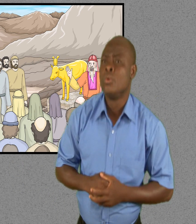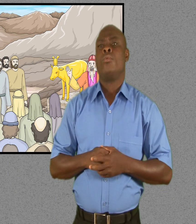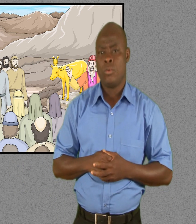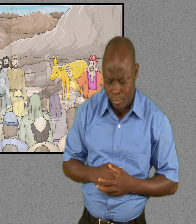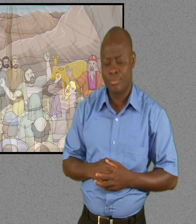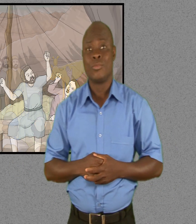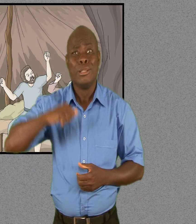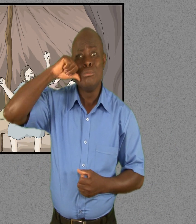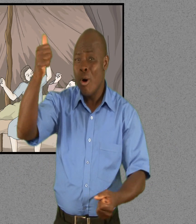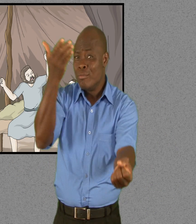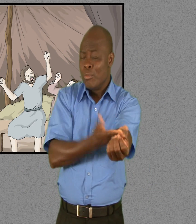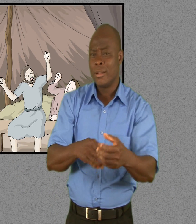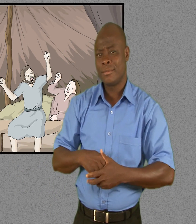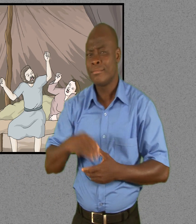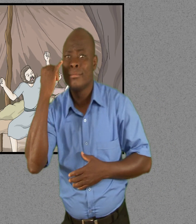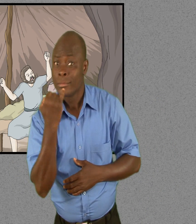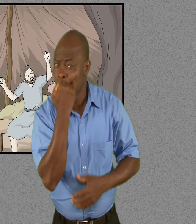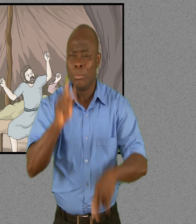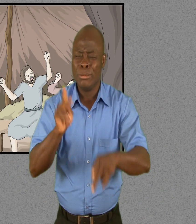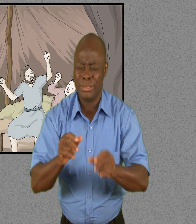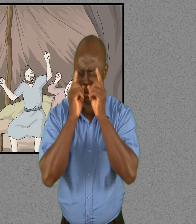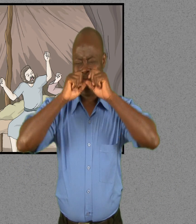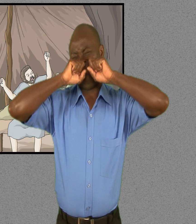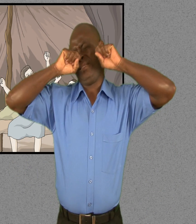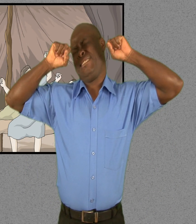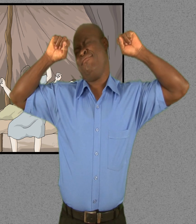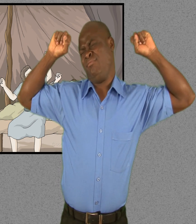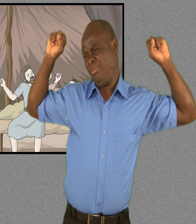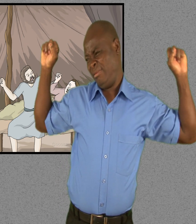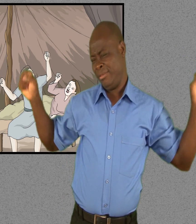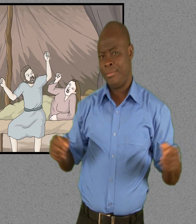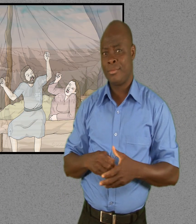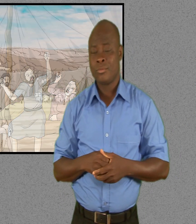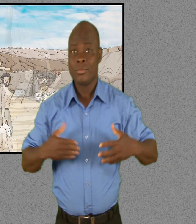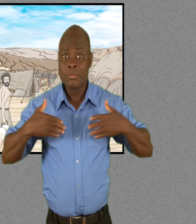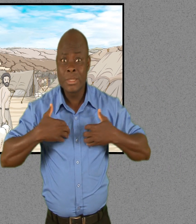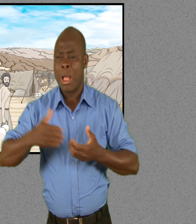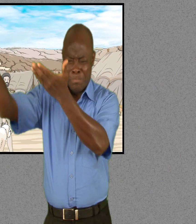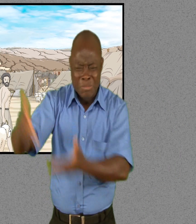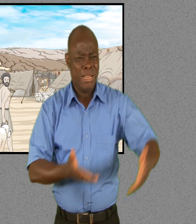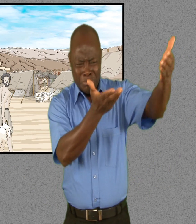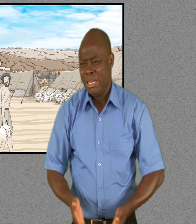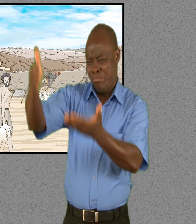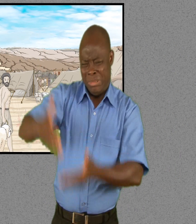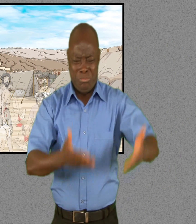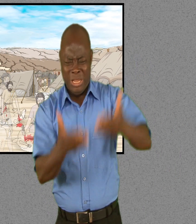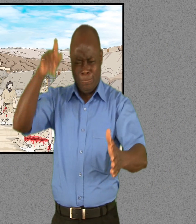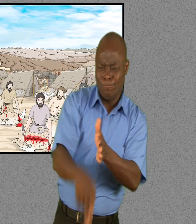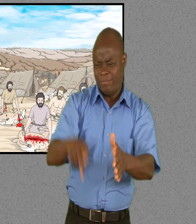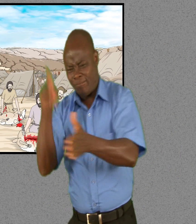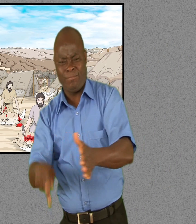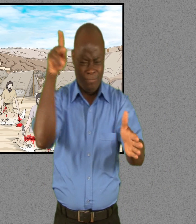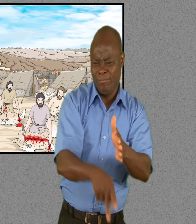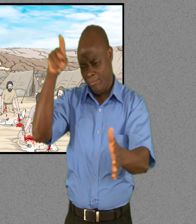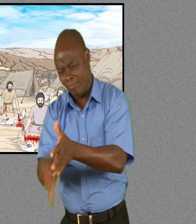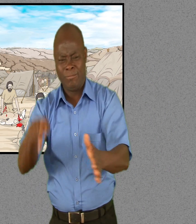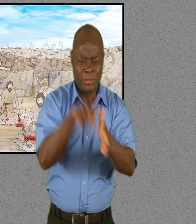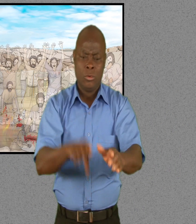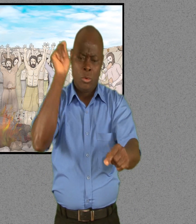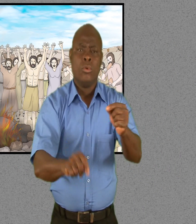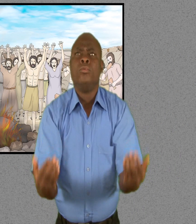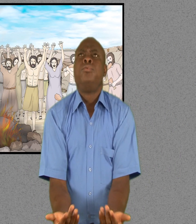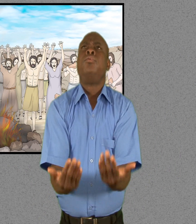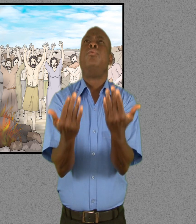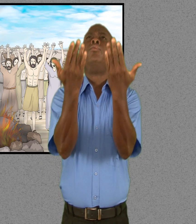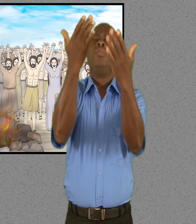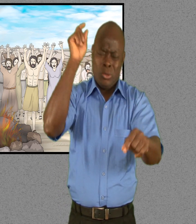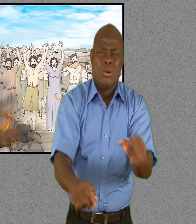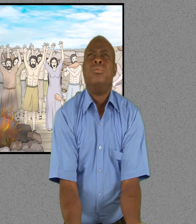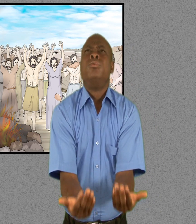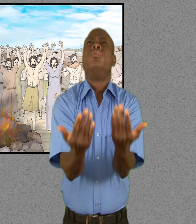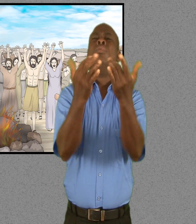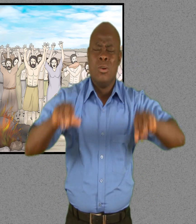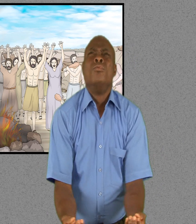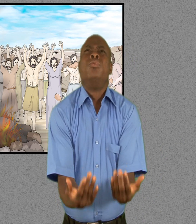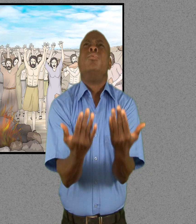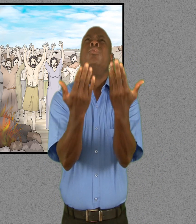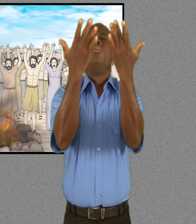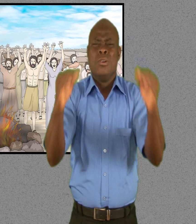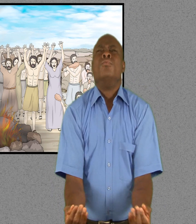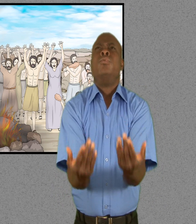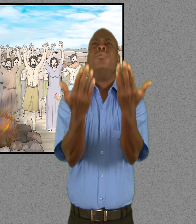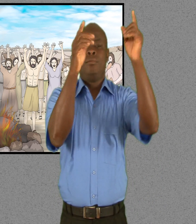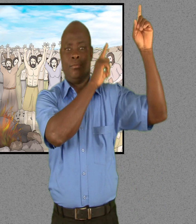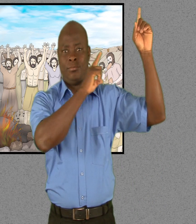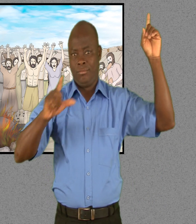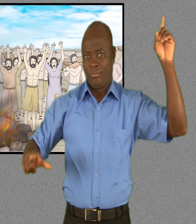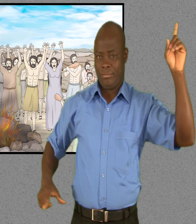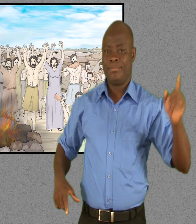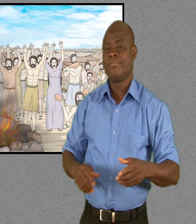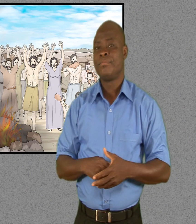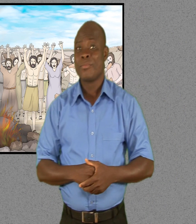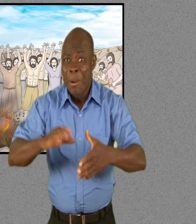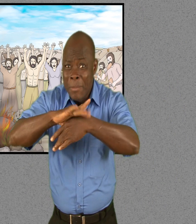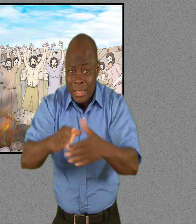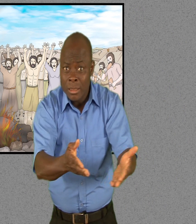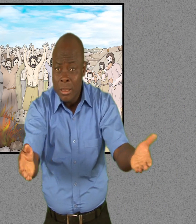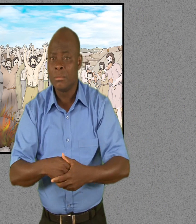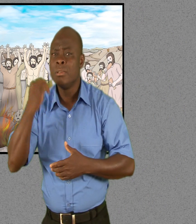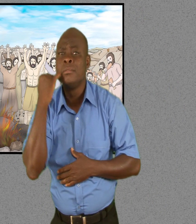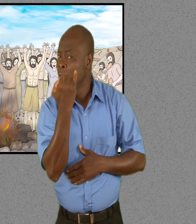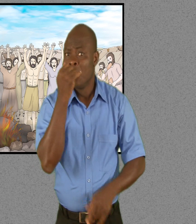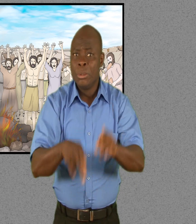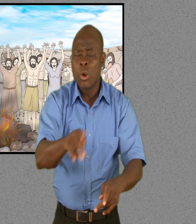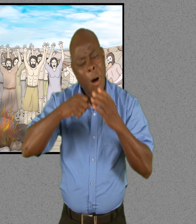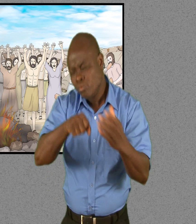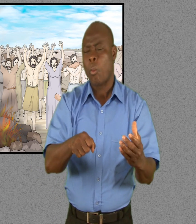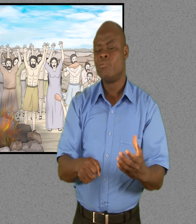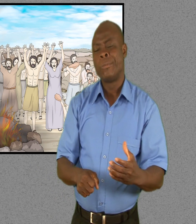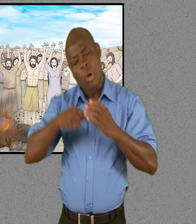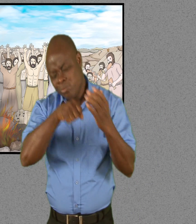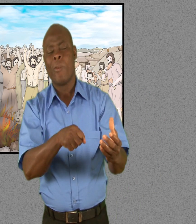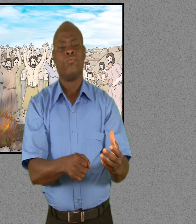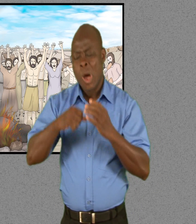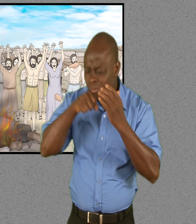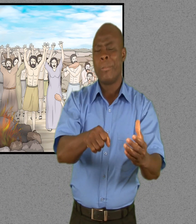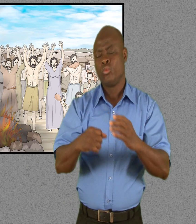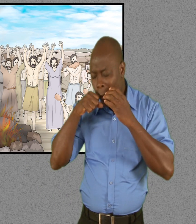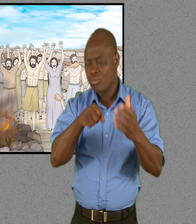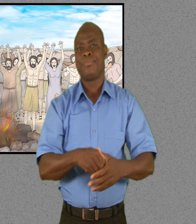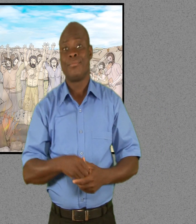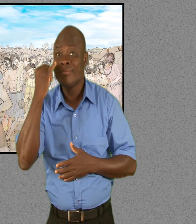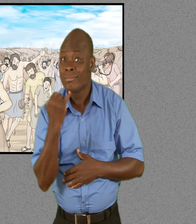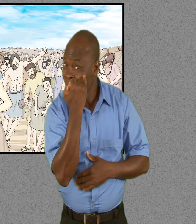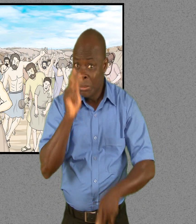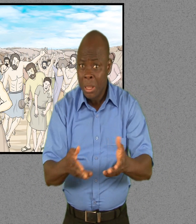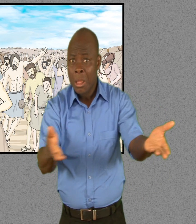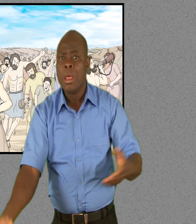So the next day they arose, offered burnt offerings, and presented peace offerings.